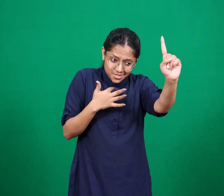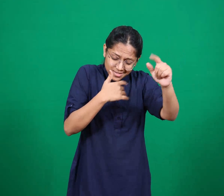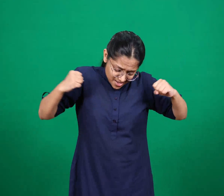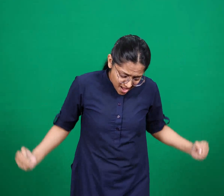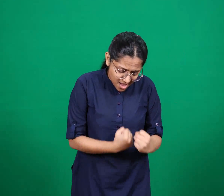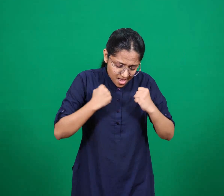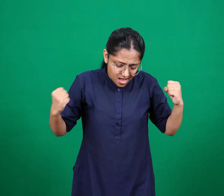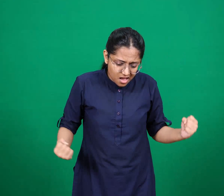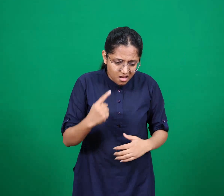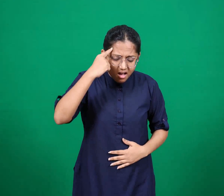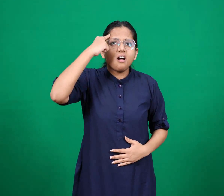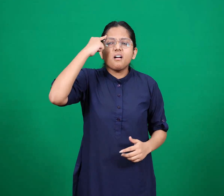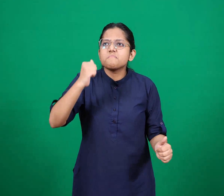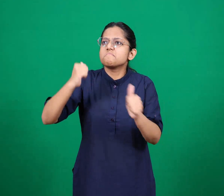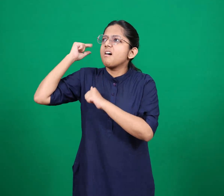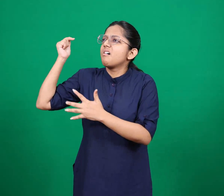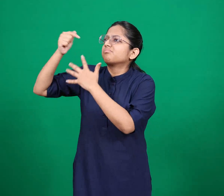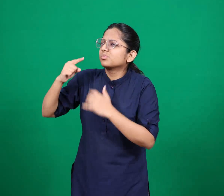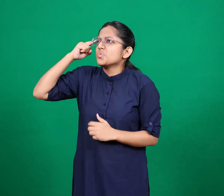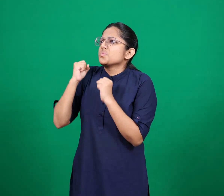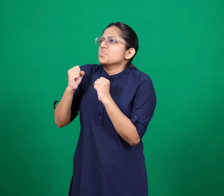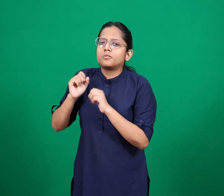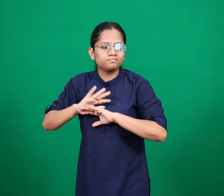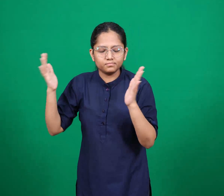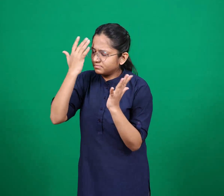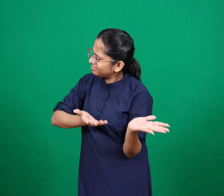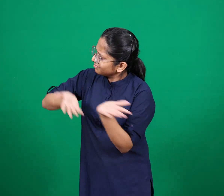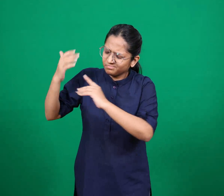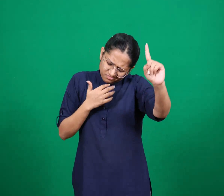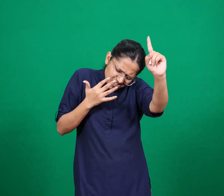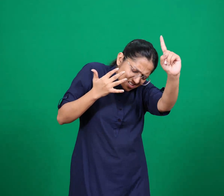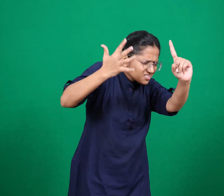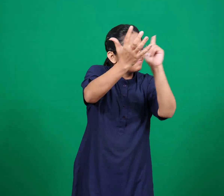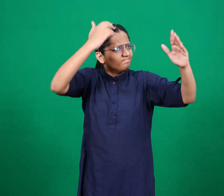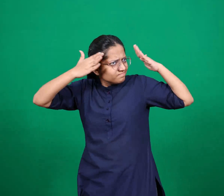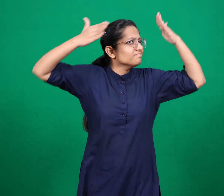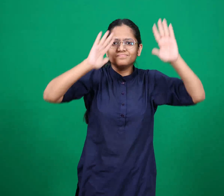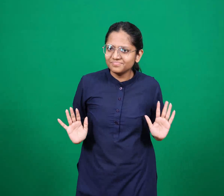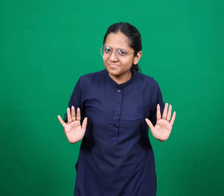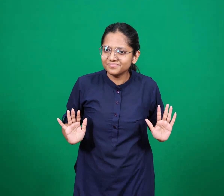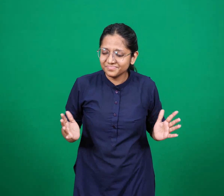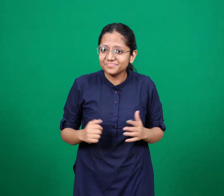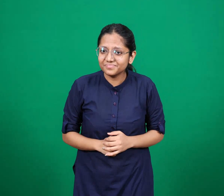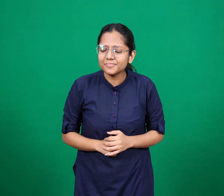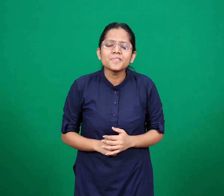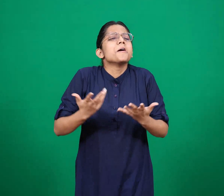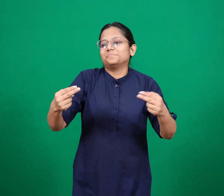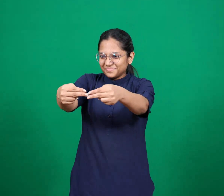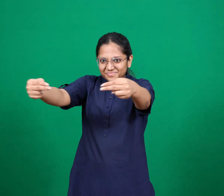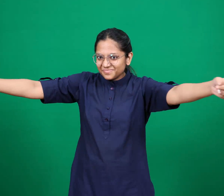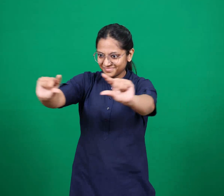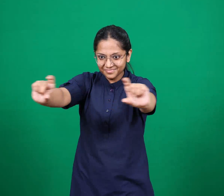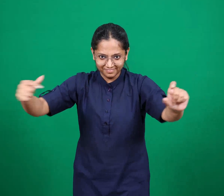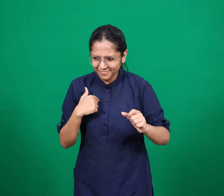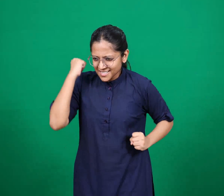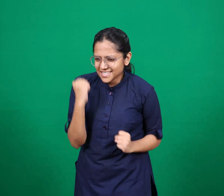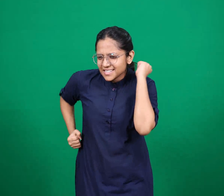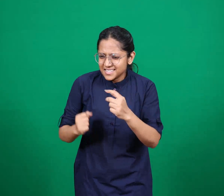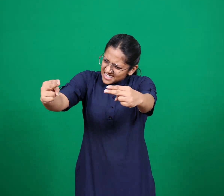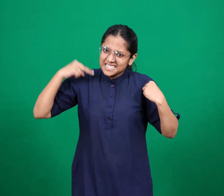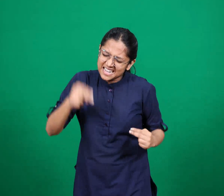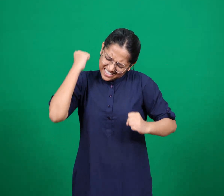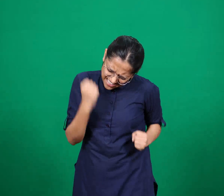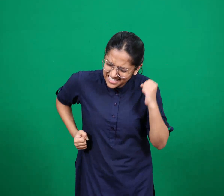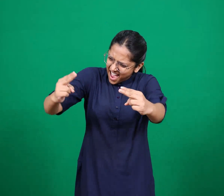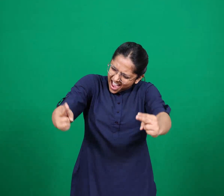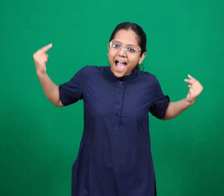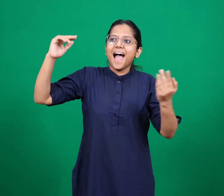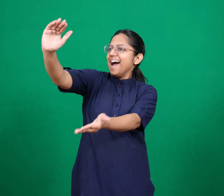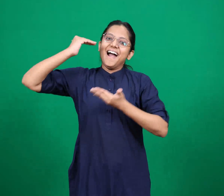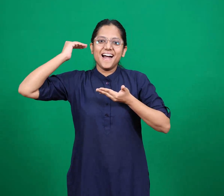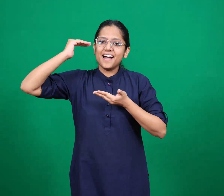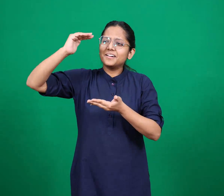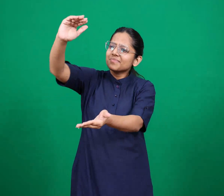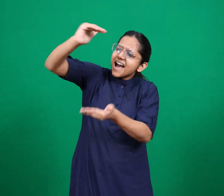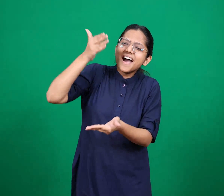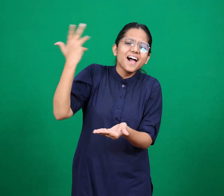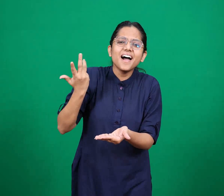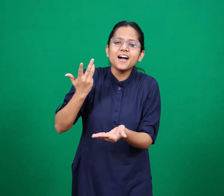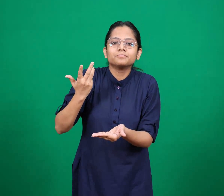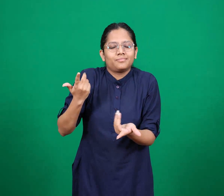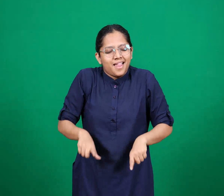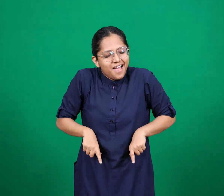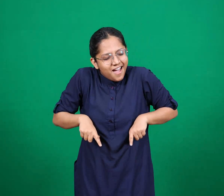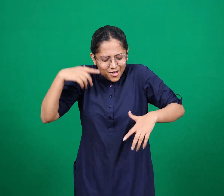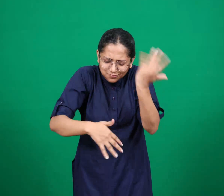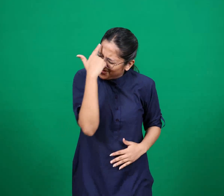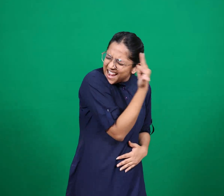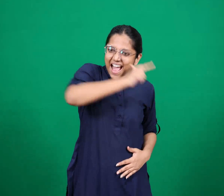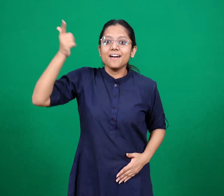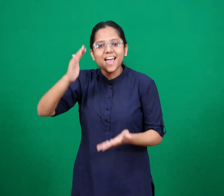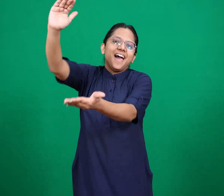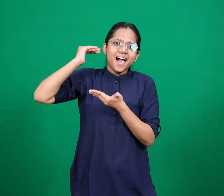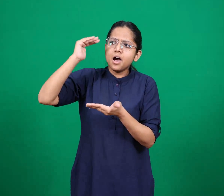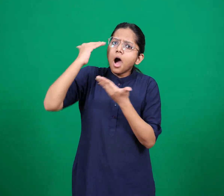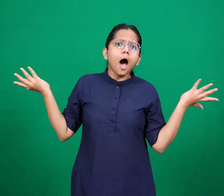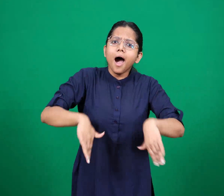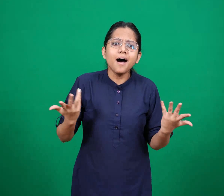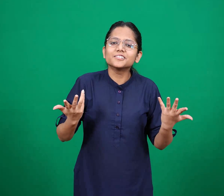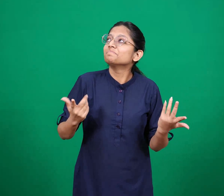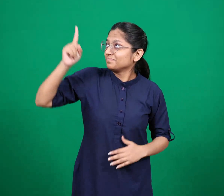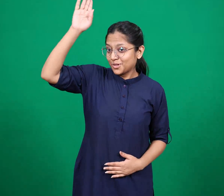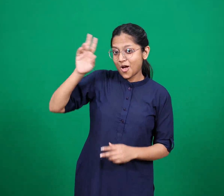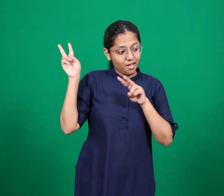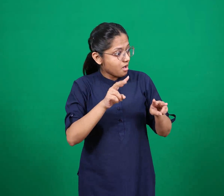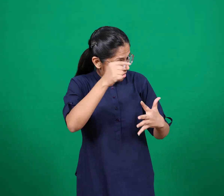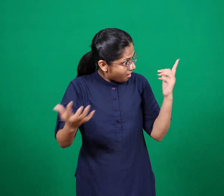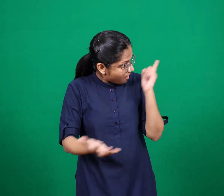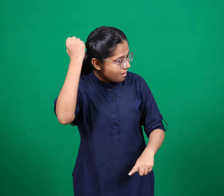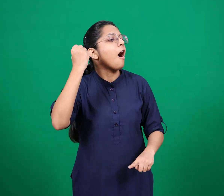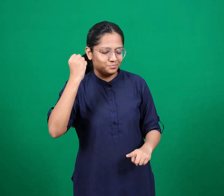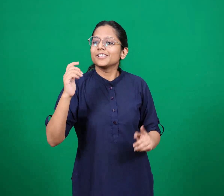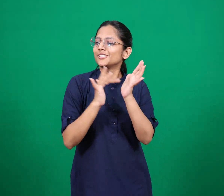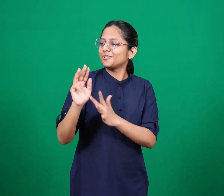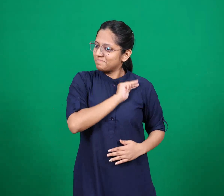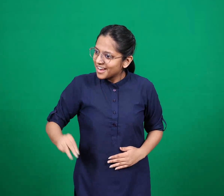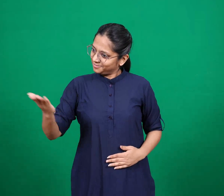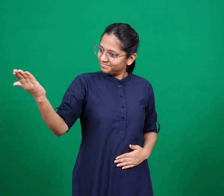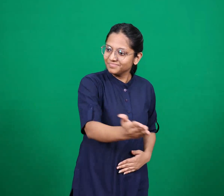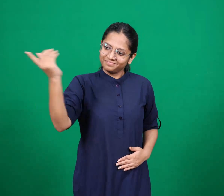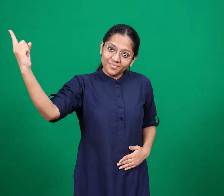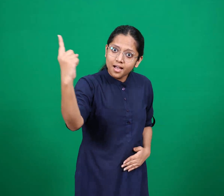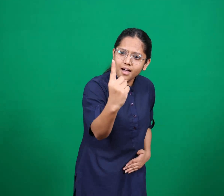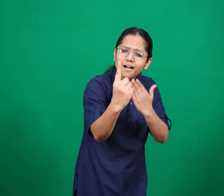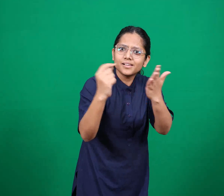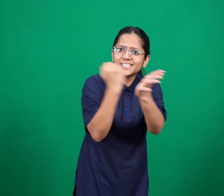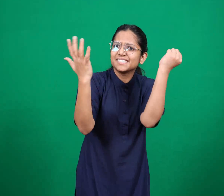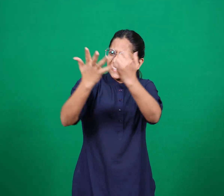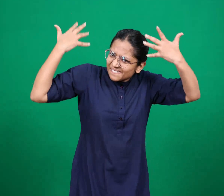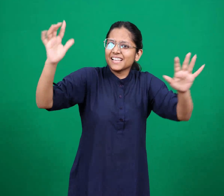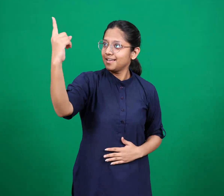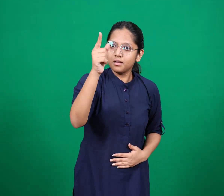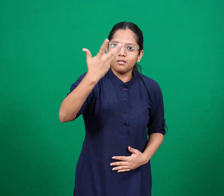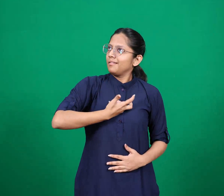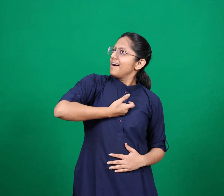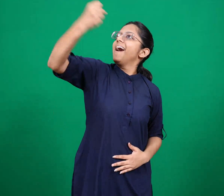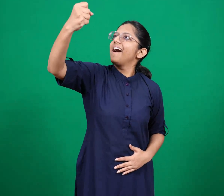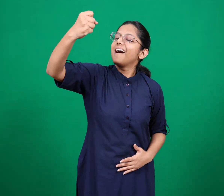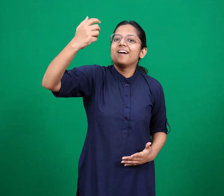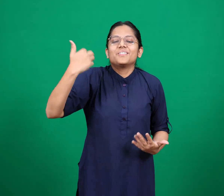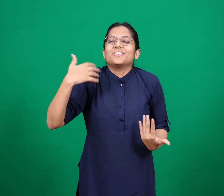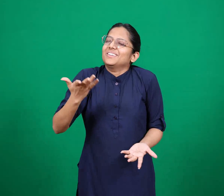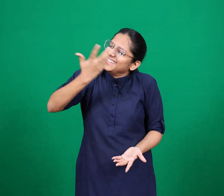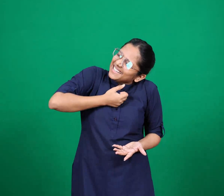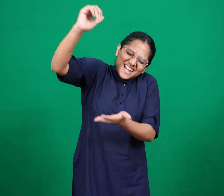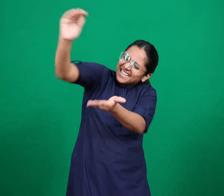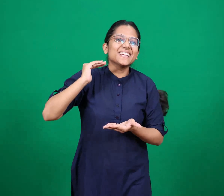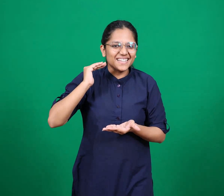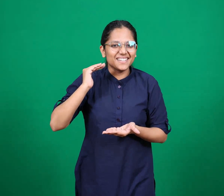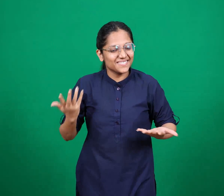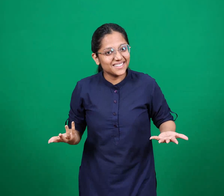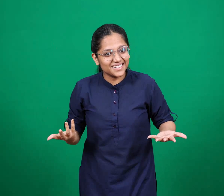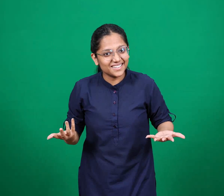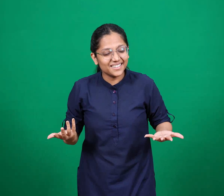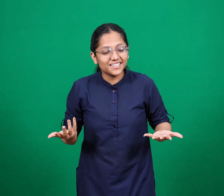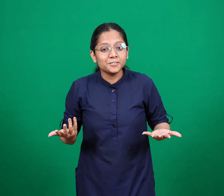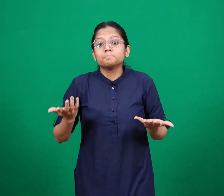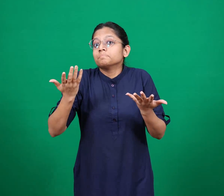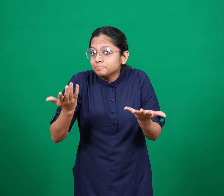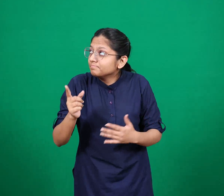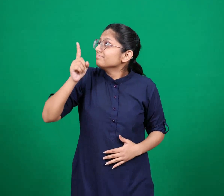But one thing I do: Forgetting what is behind and straining toward what is ahead, I press on toward the goal to win the prize of God's heavenly calling in Christ Jesus.